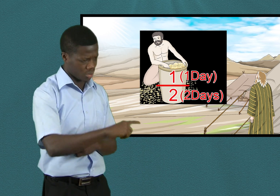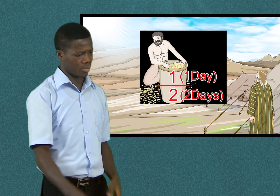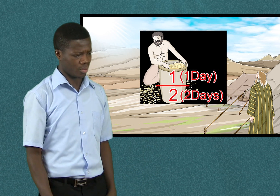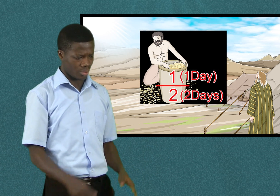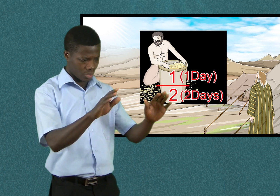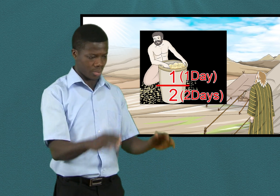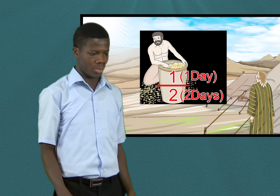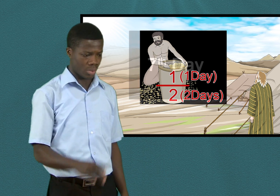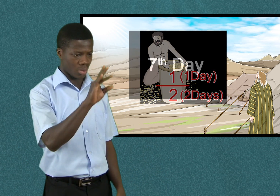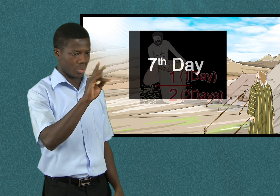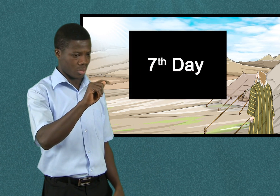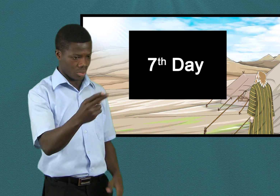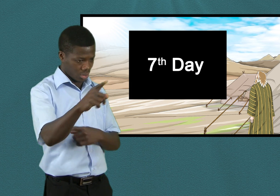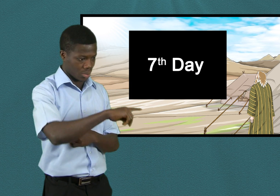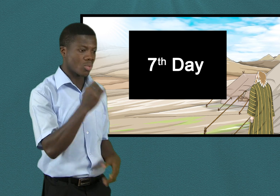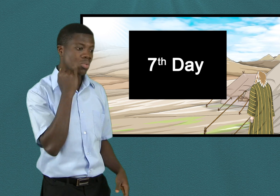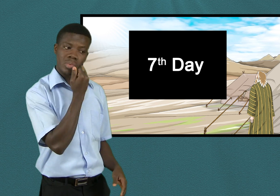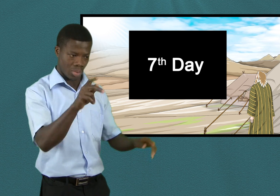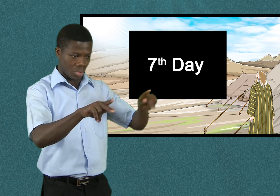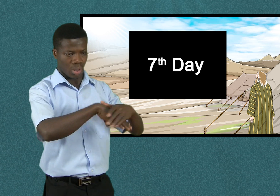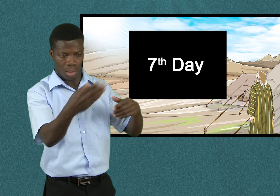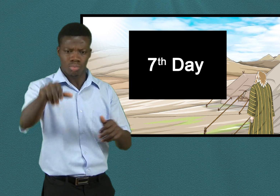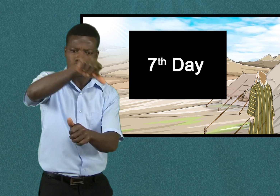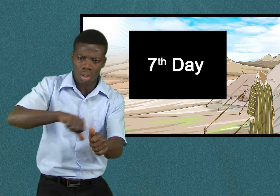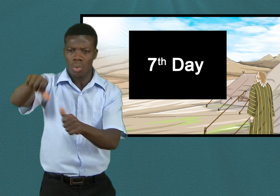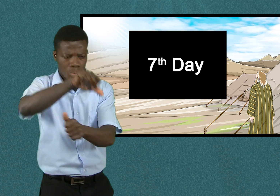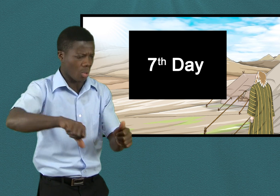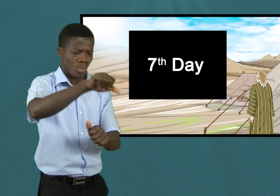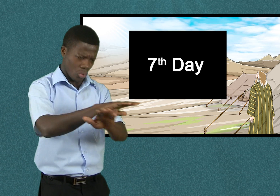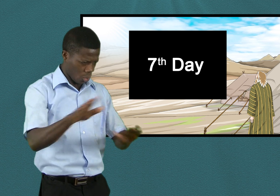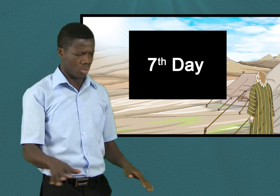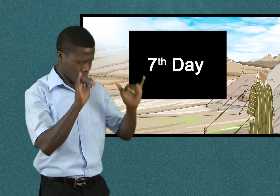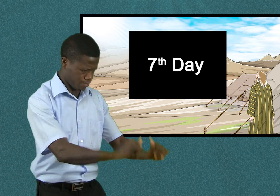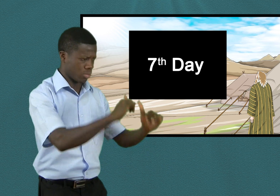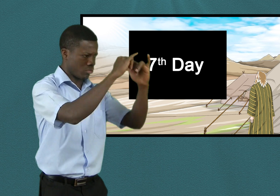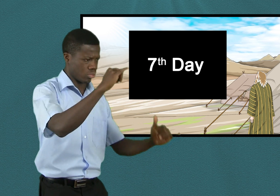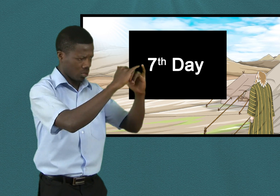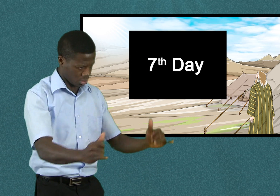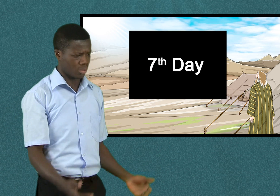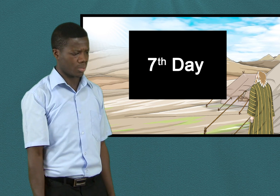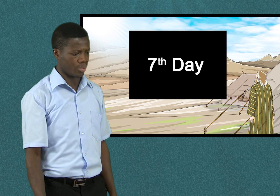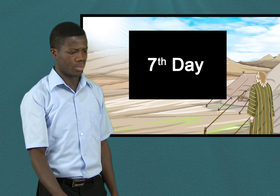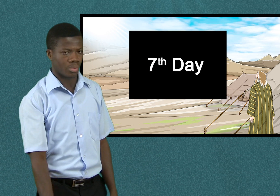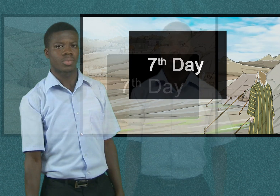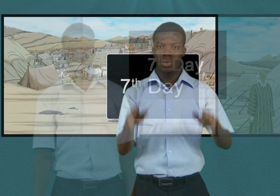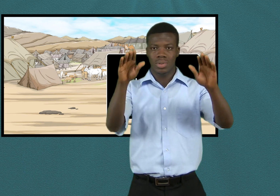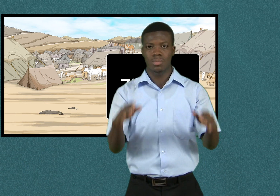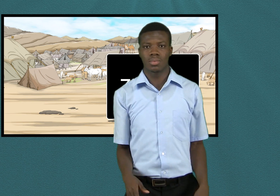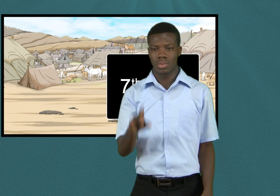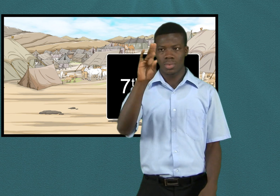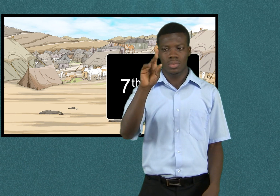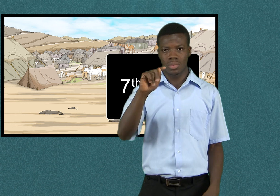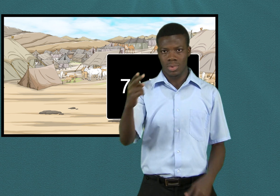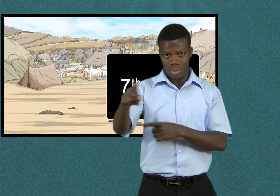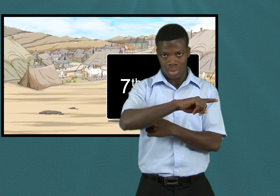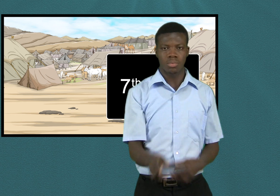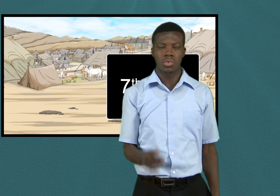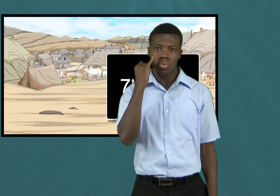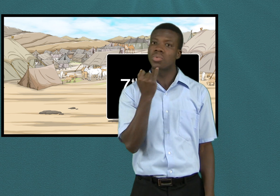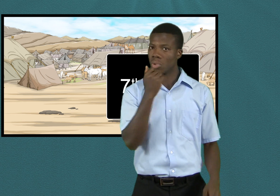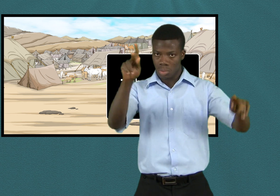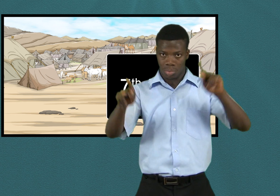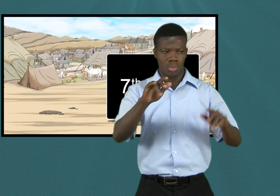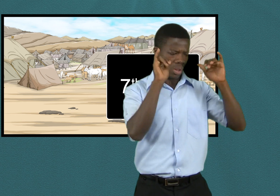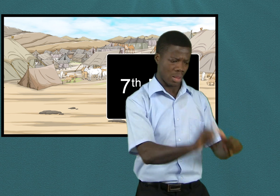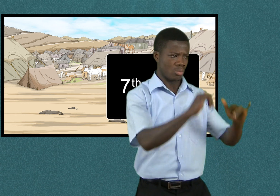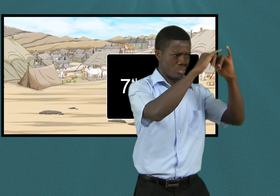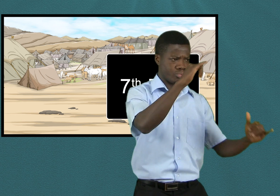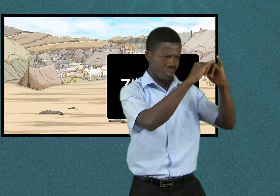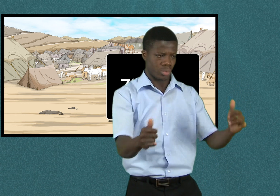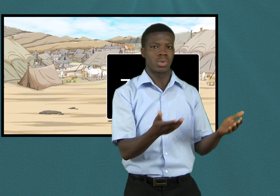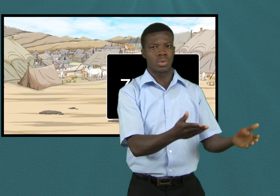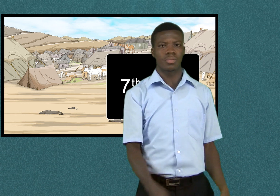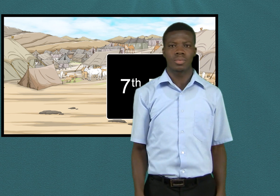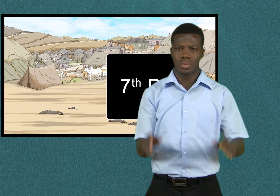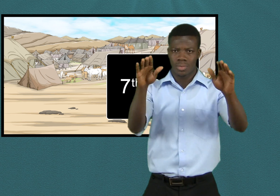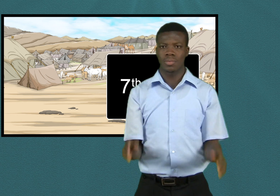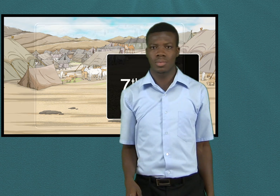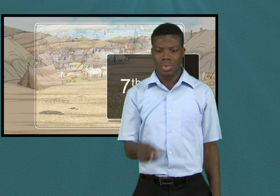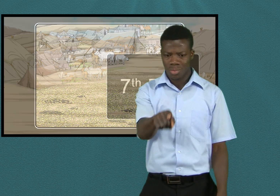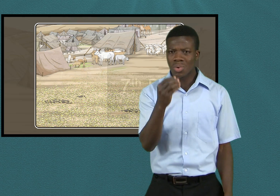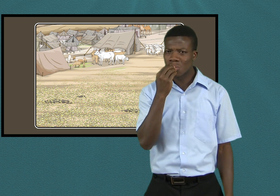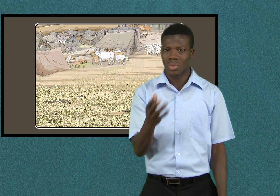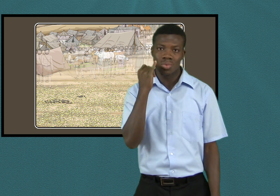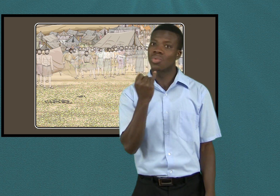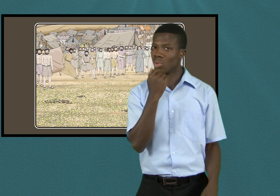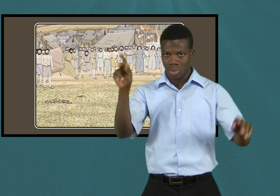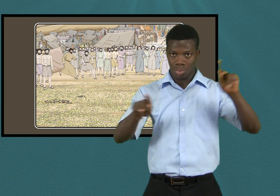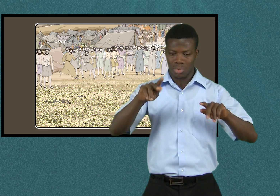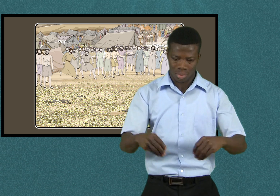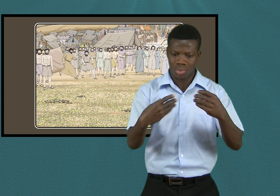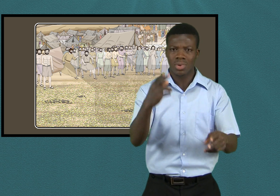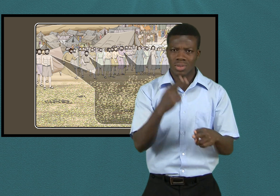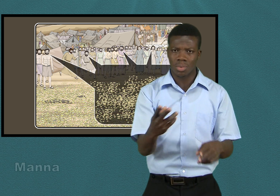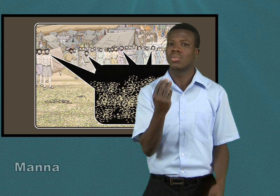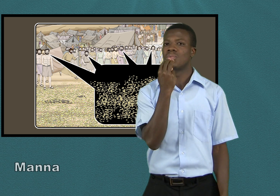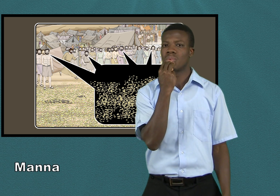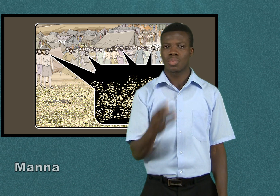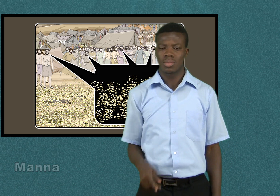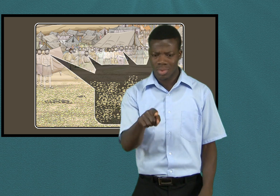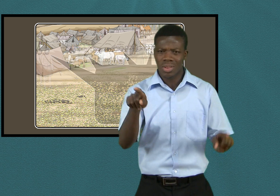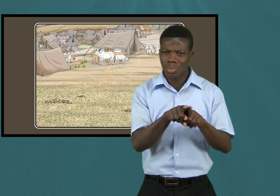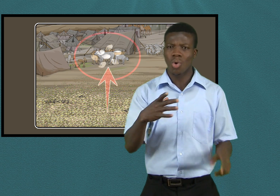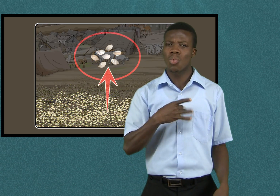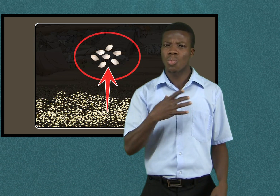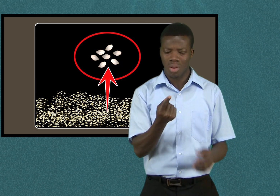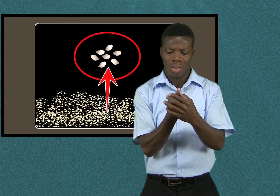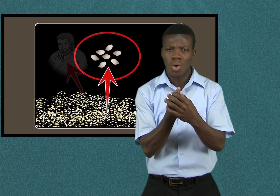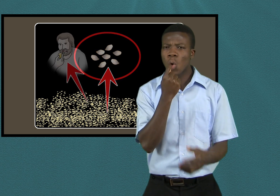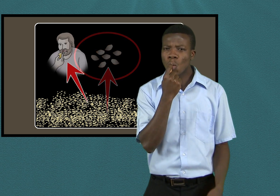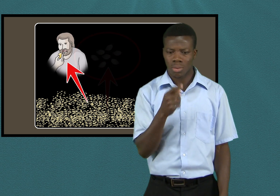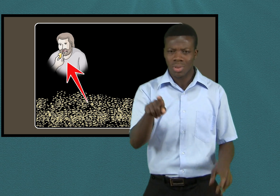On the seventh day, everyone must stay where he is; no one may leave his place.” So the people rested on the seventh day. Now the house of Israel called the bread manna.